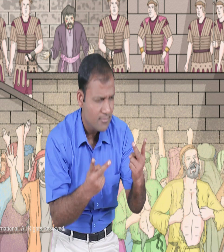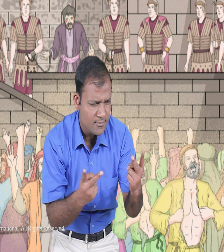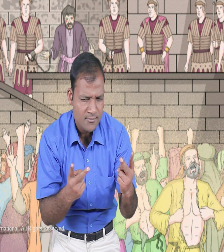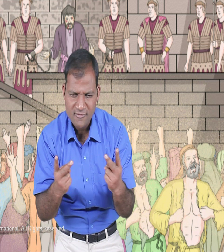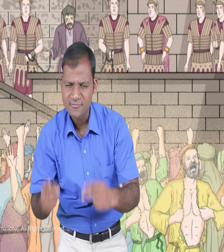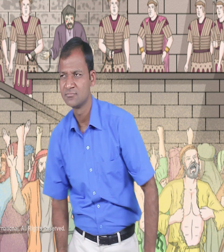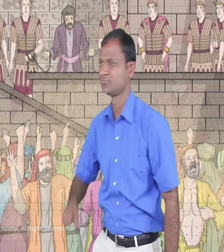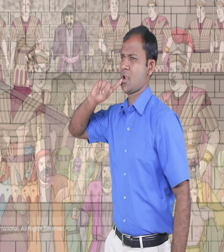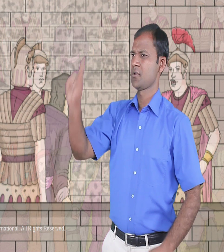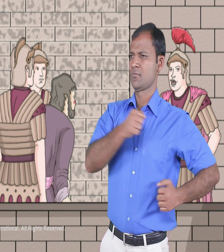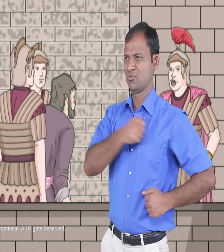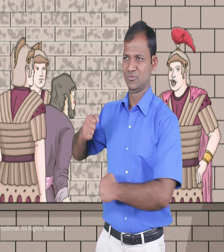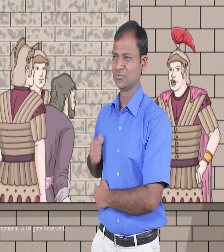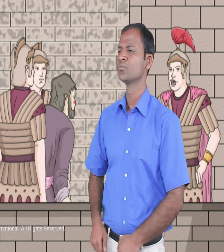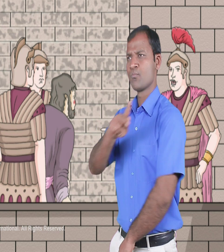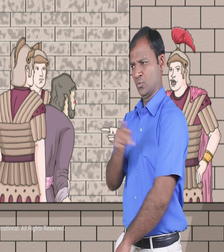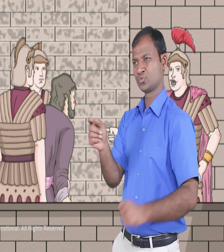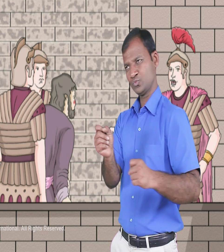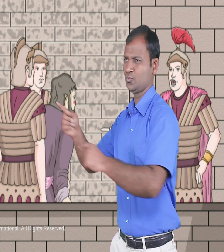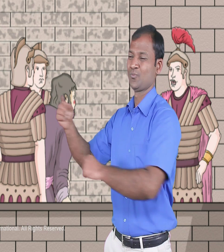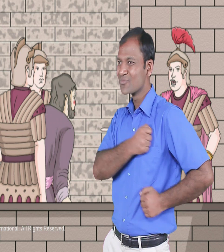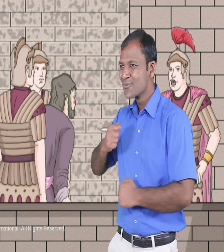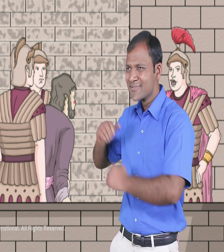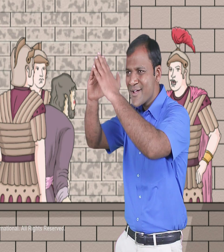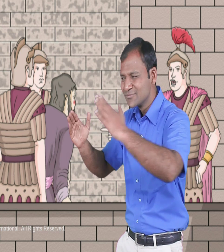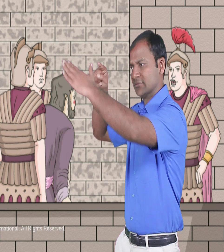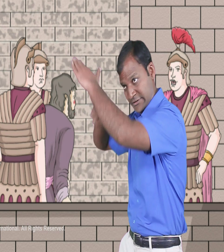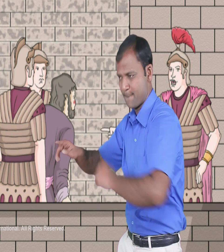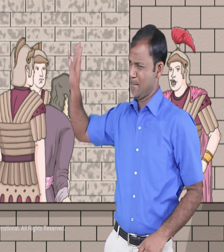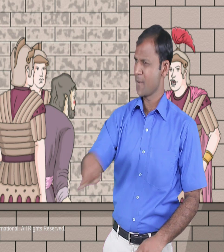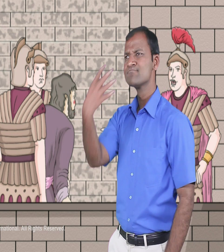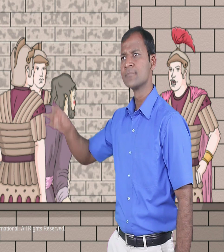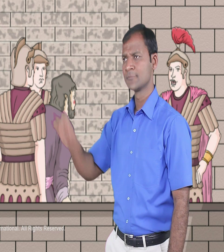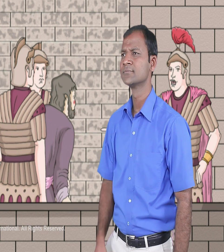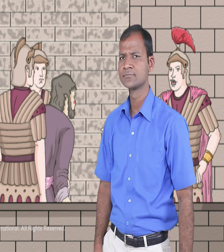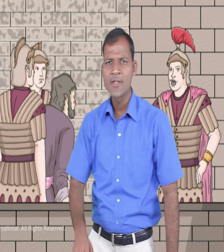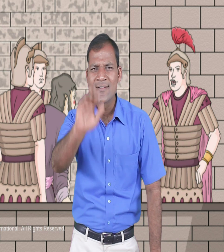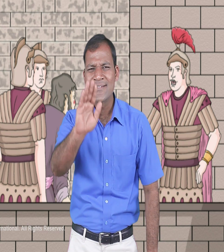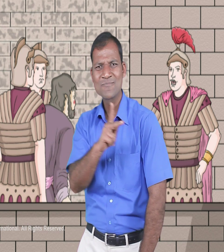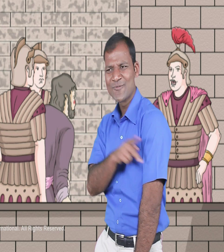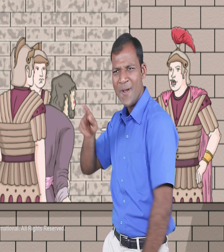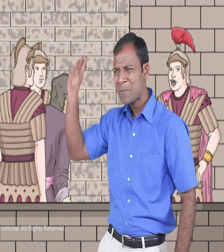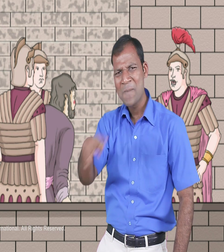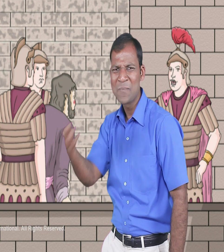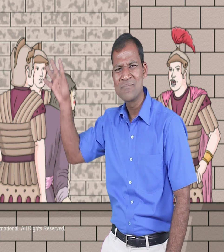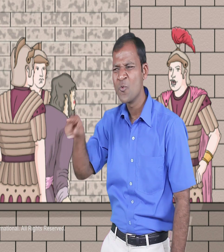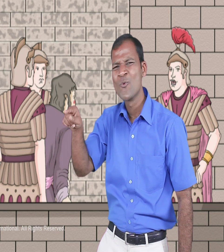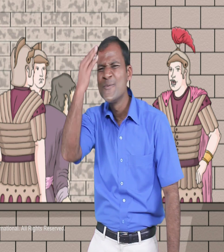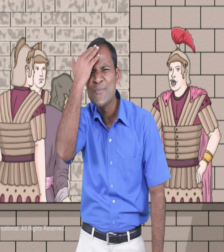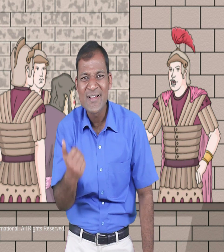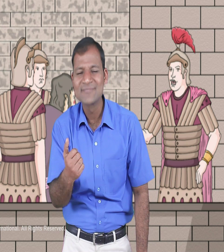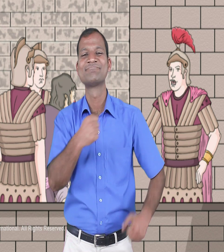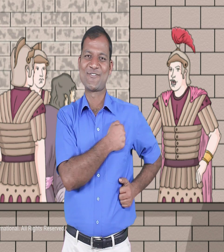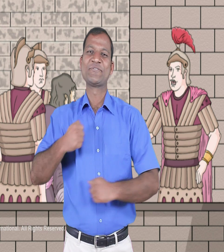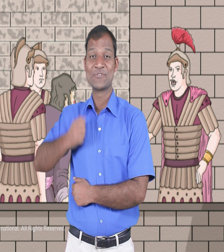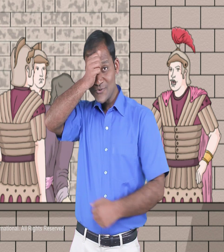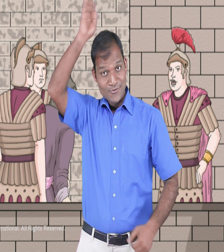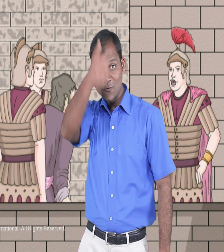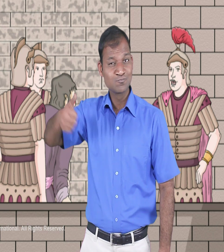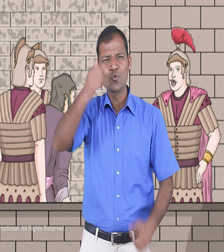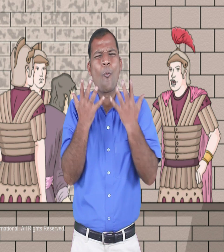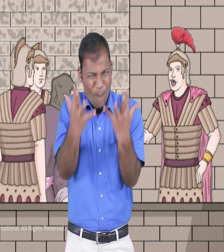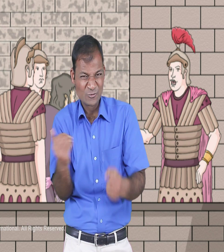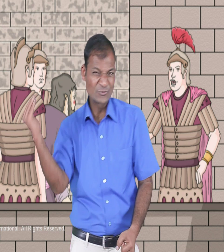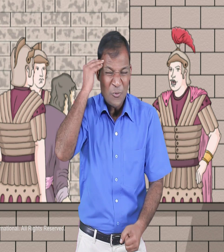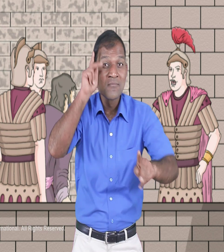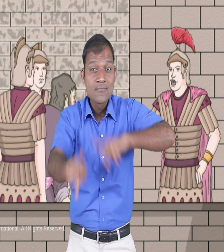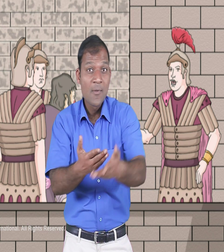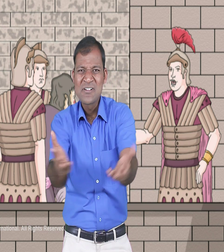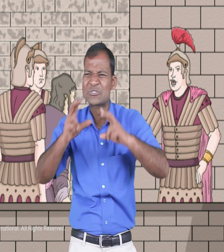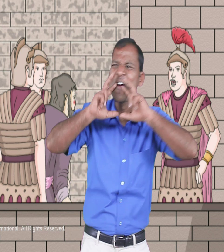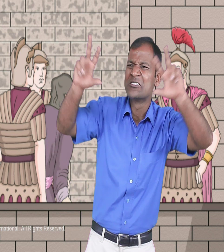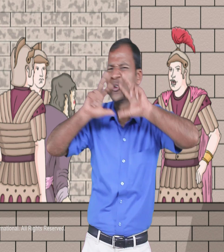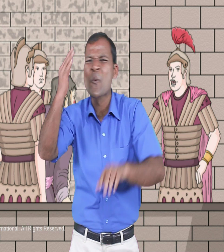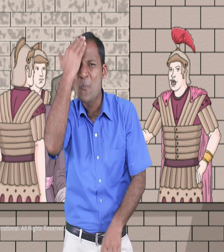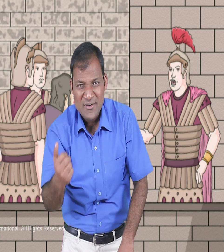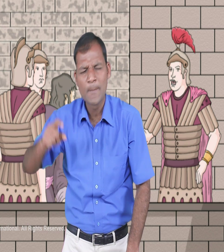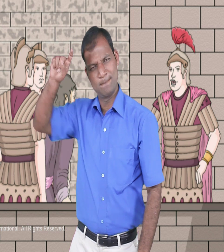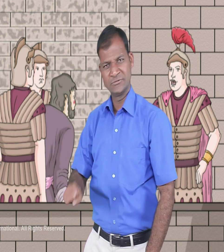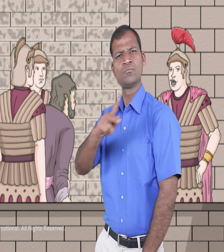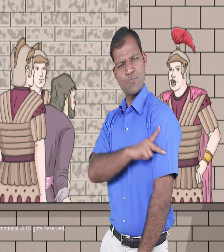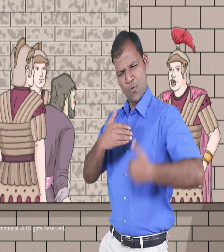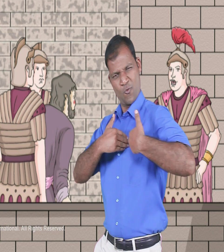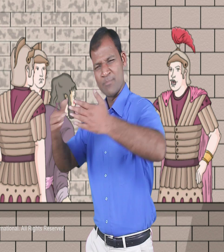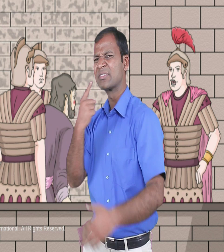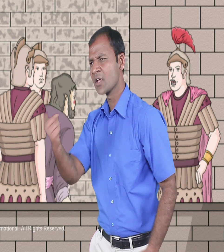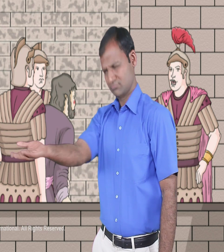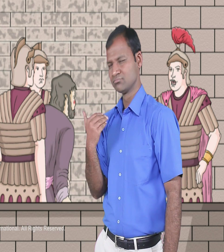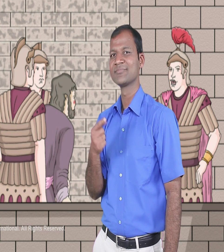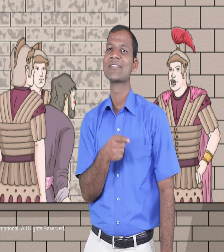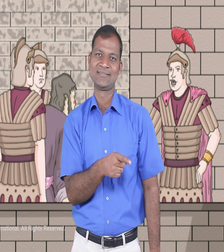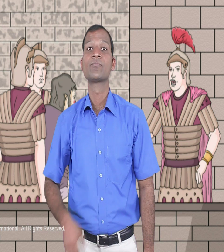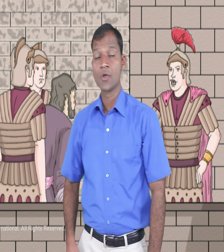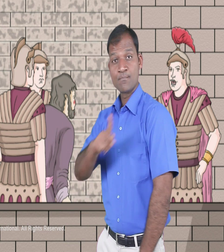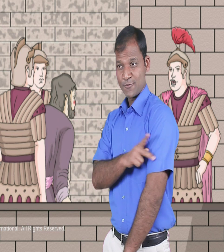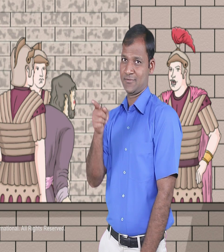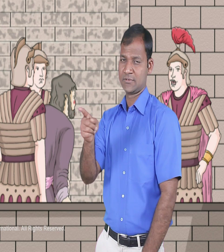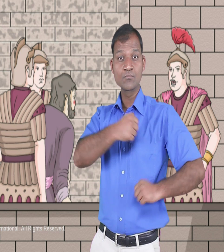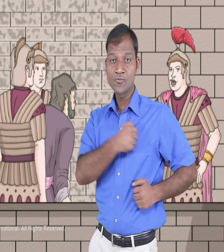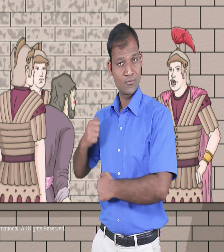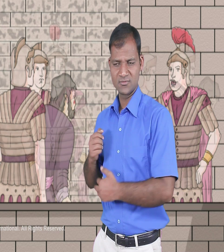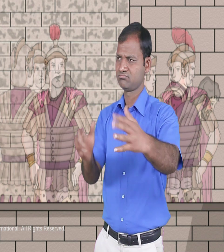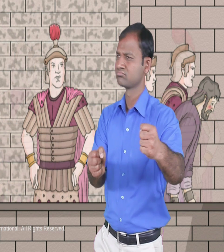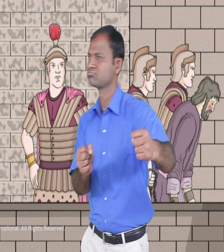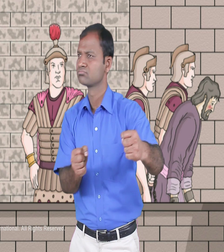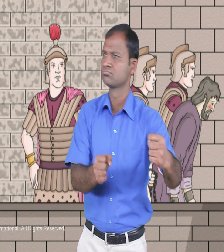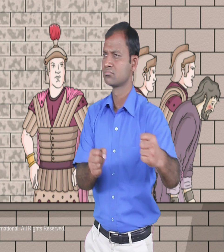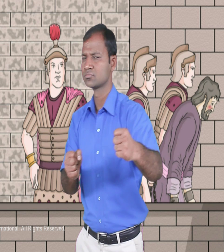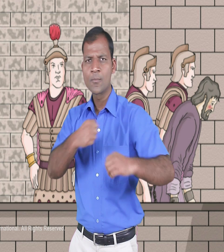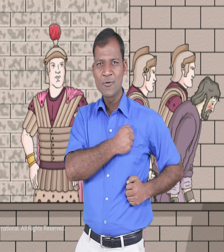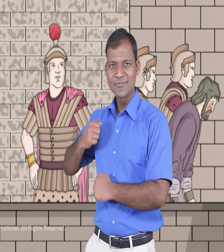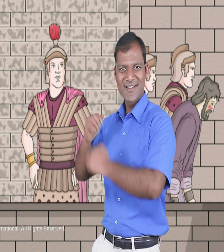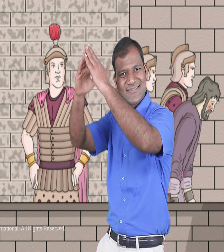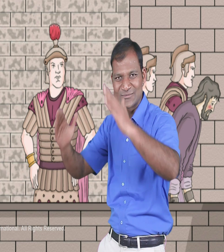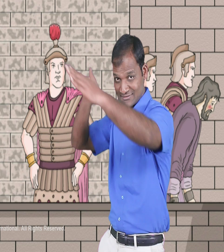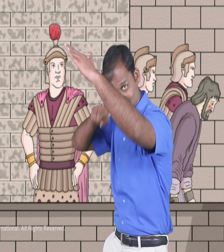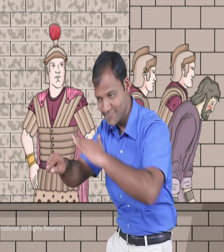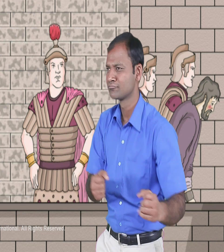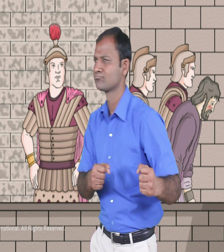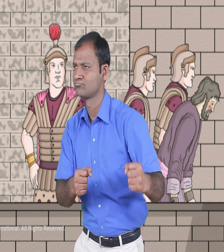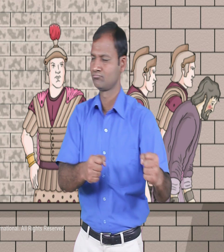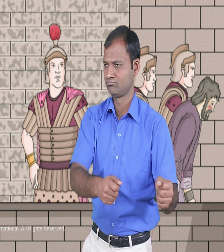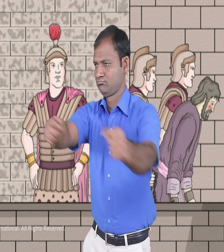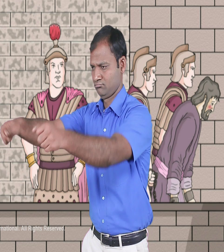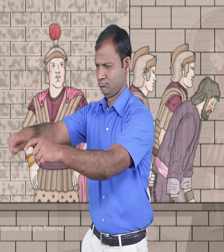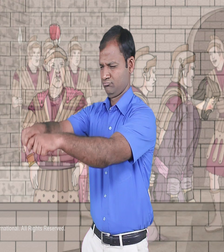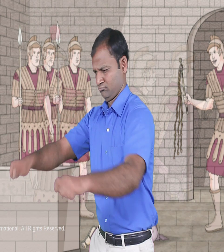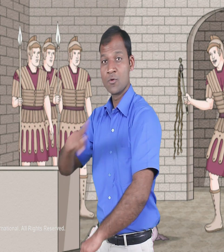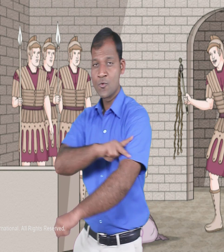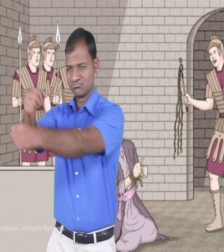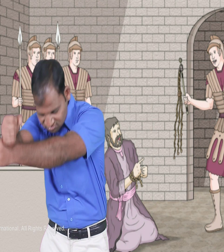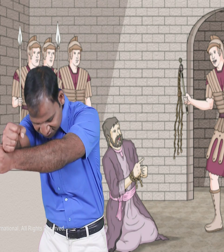As they were shouting and throwing off their cloaks and tossing dust into the air, the commander ordered that Paul be brought into the barracks.